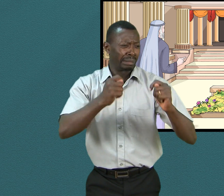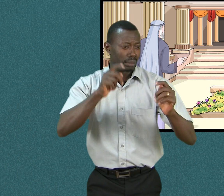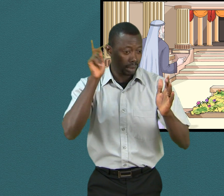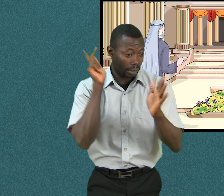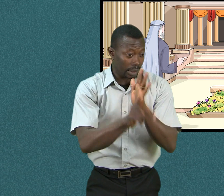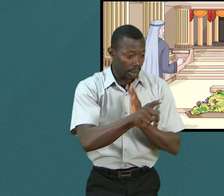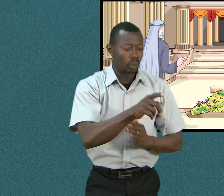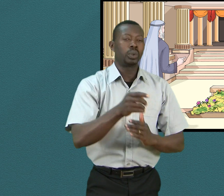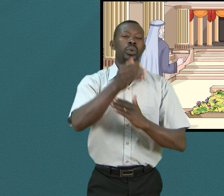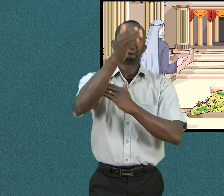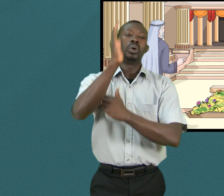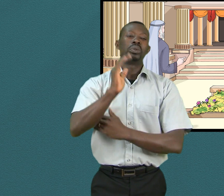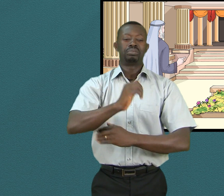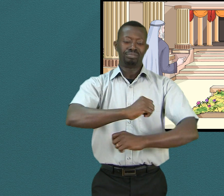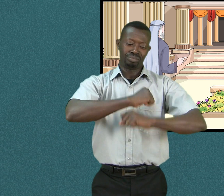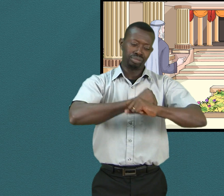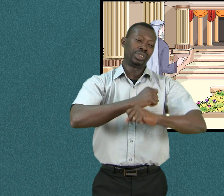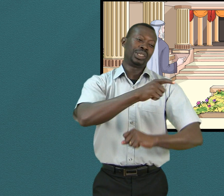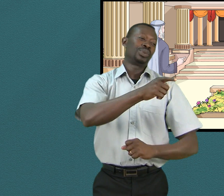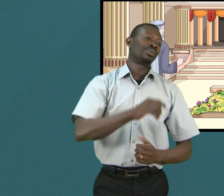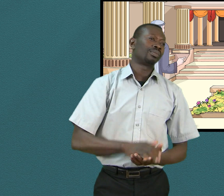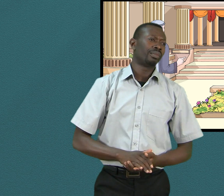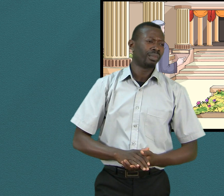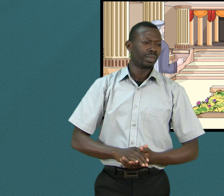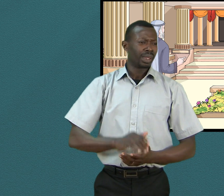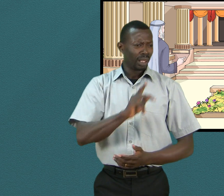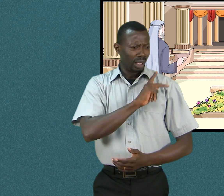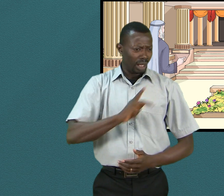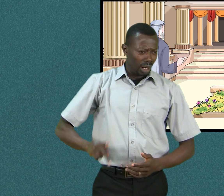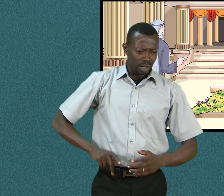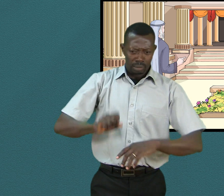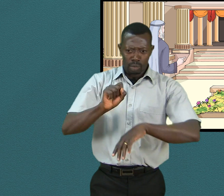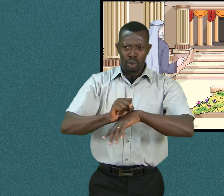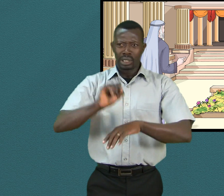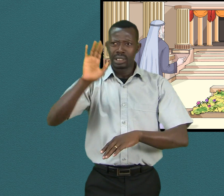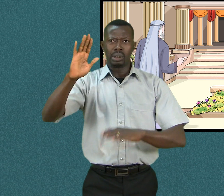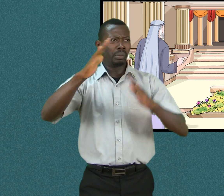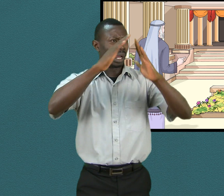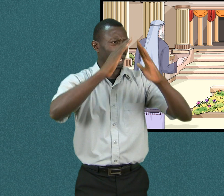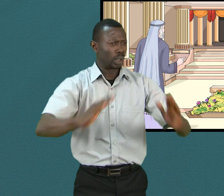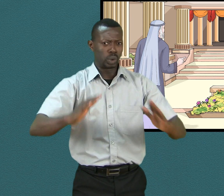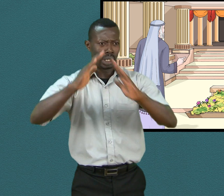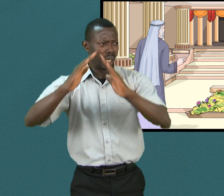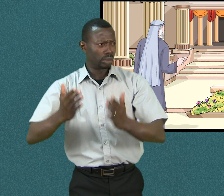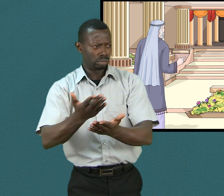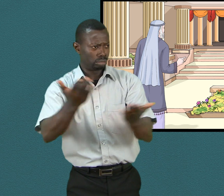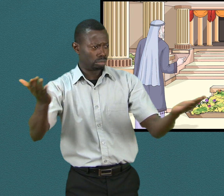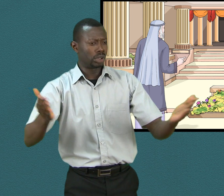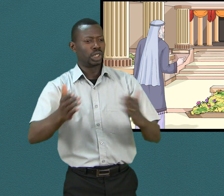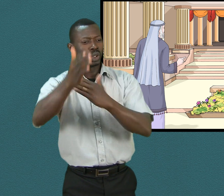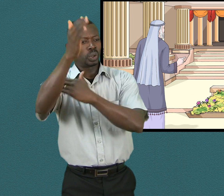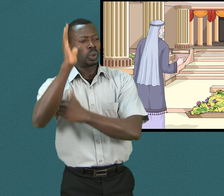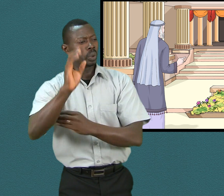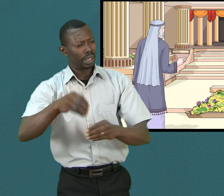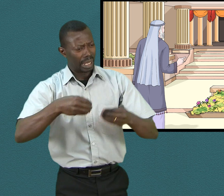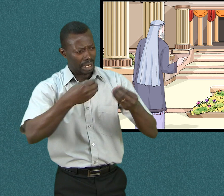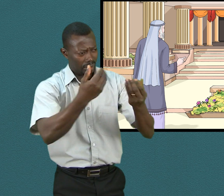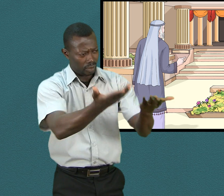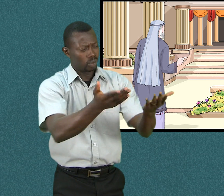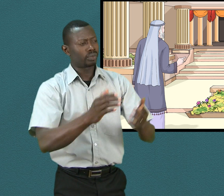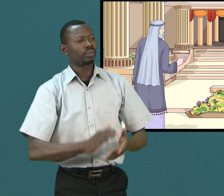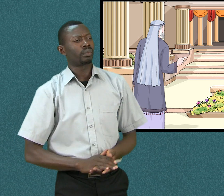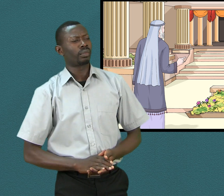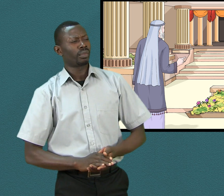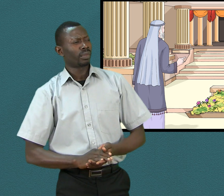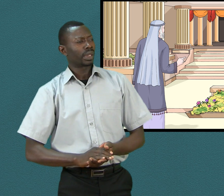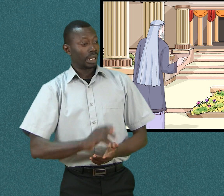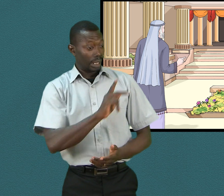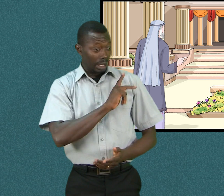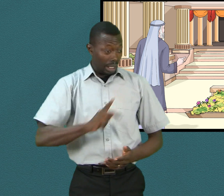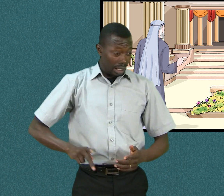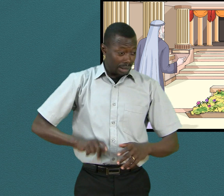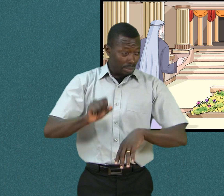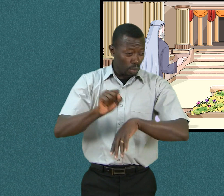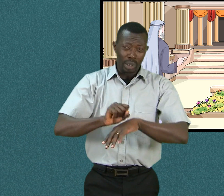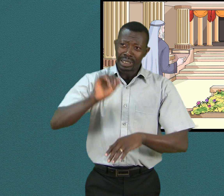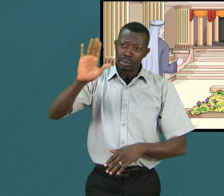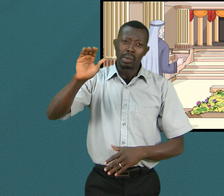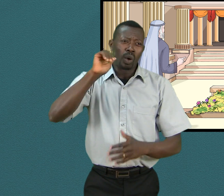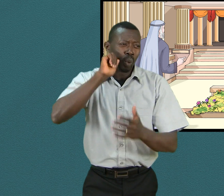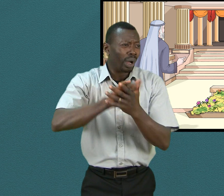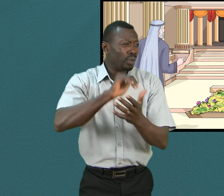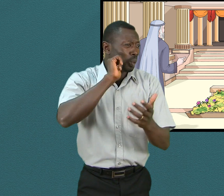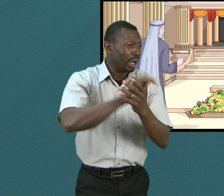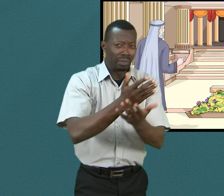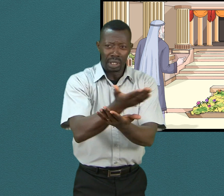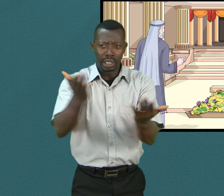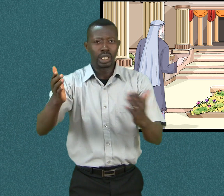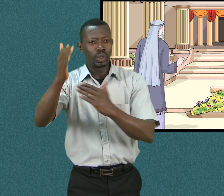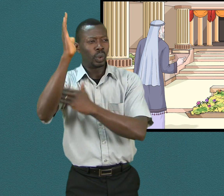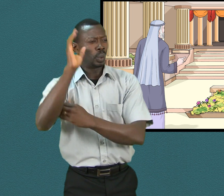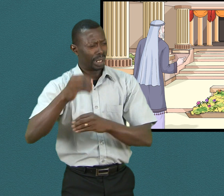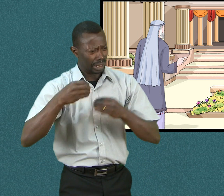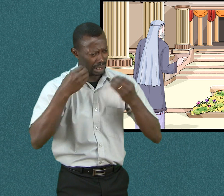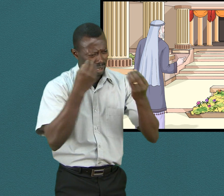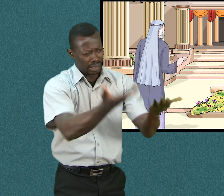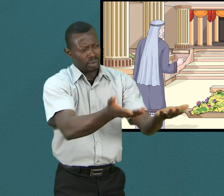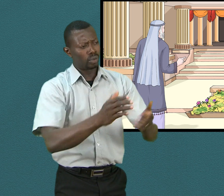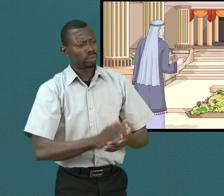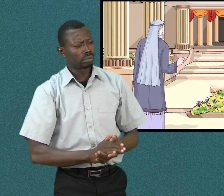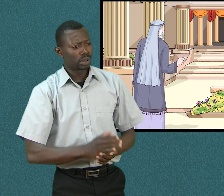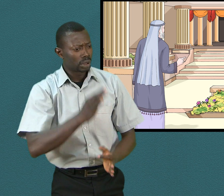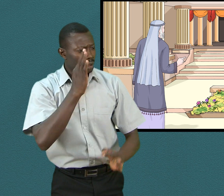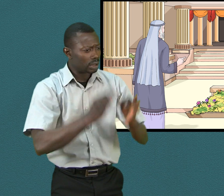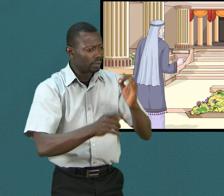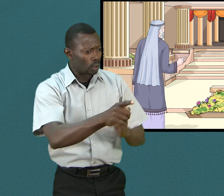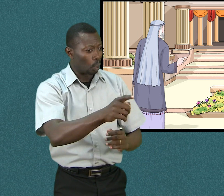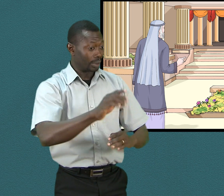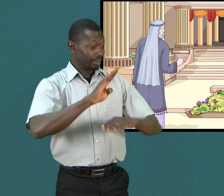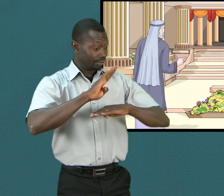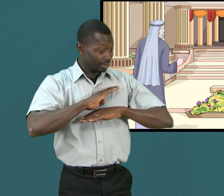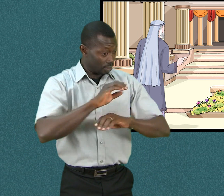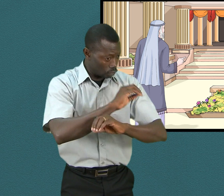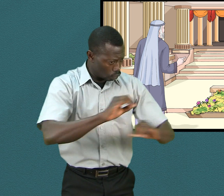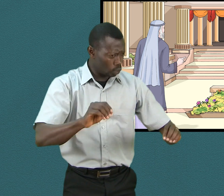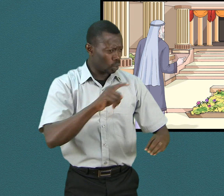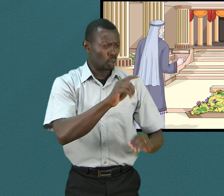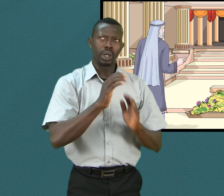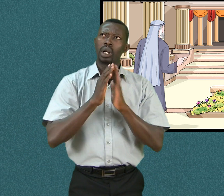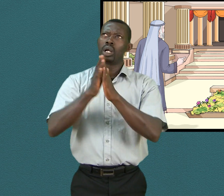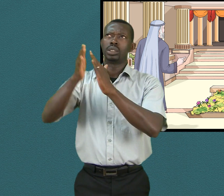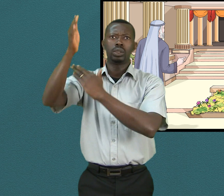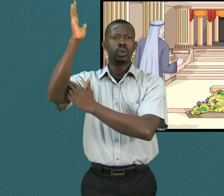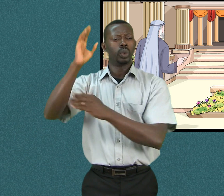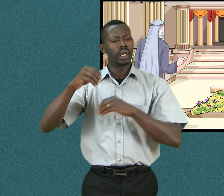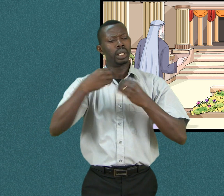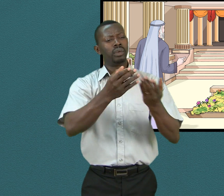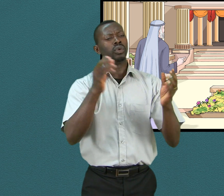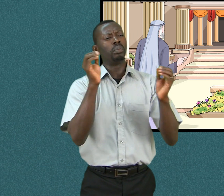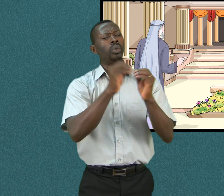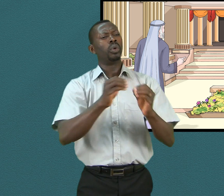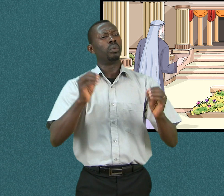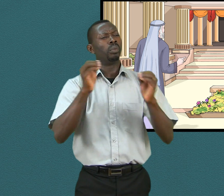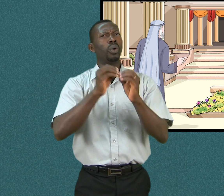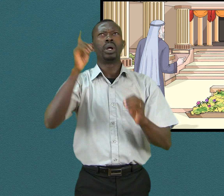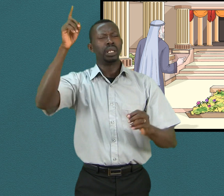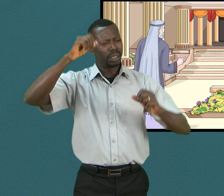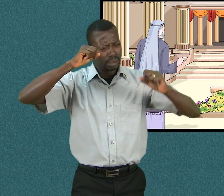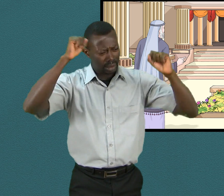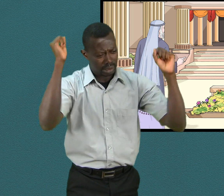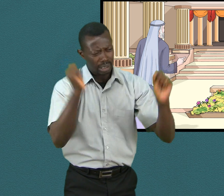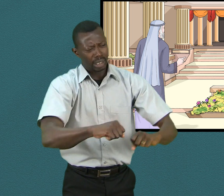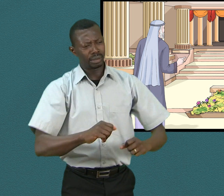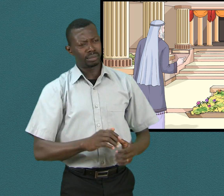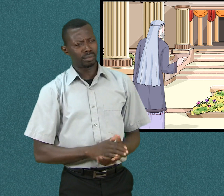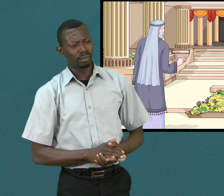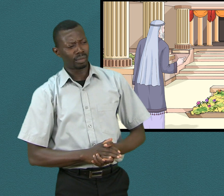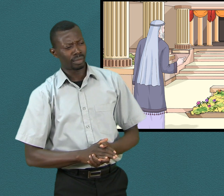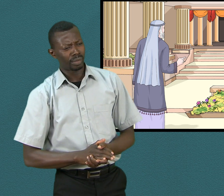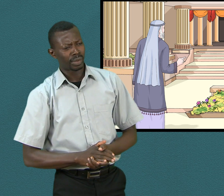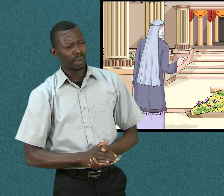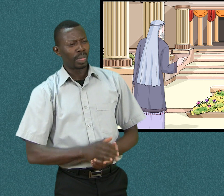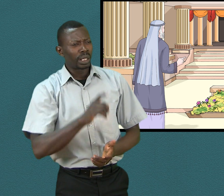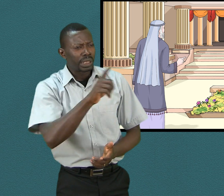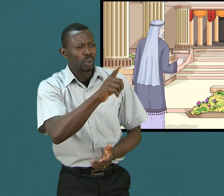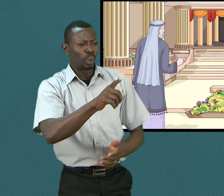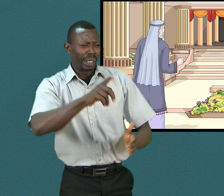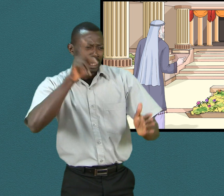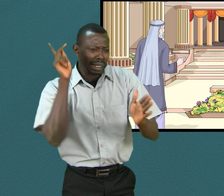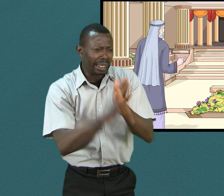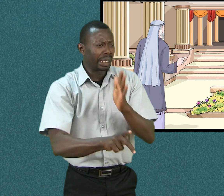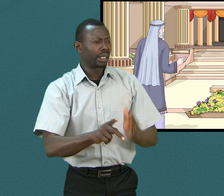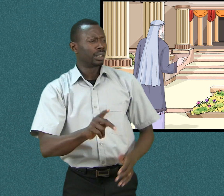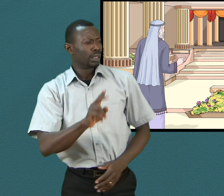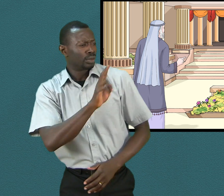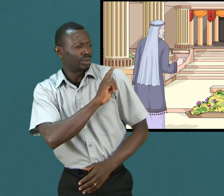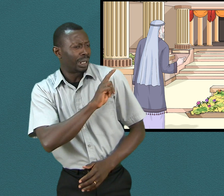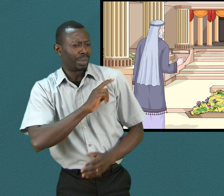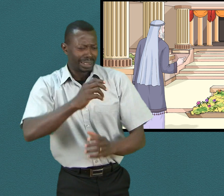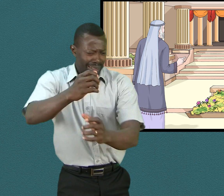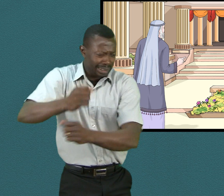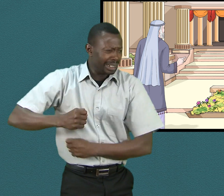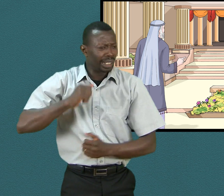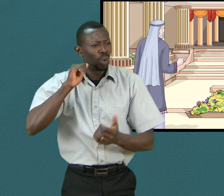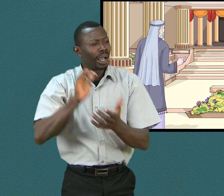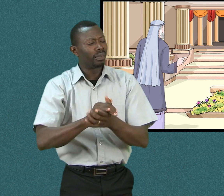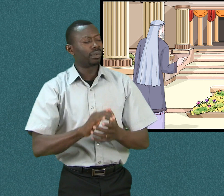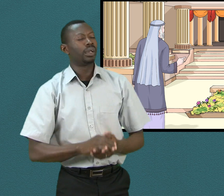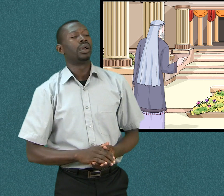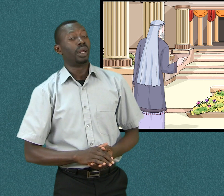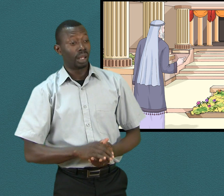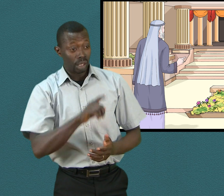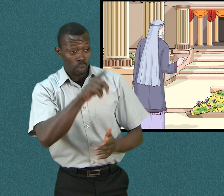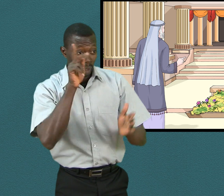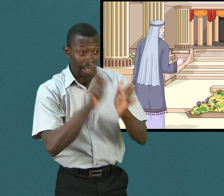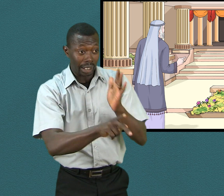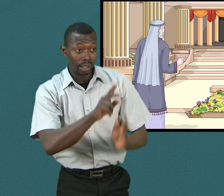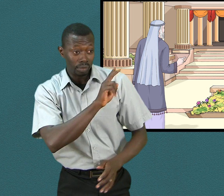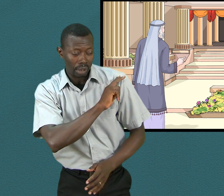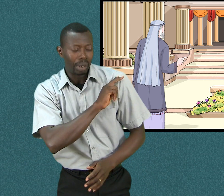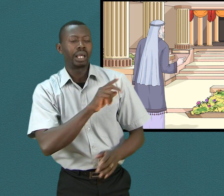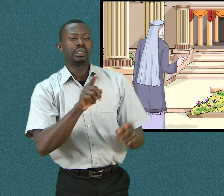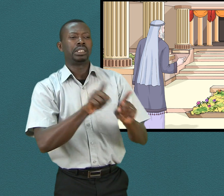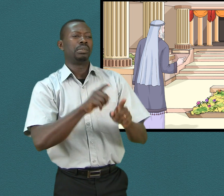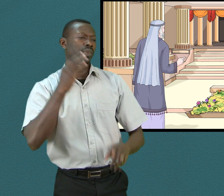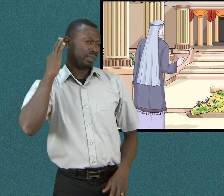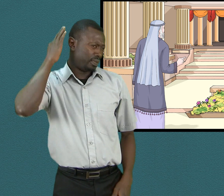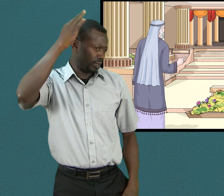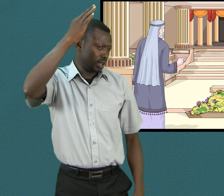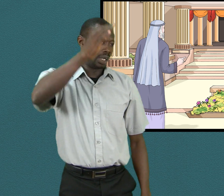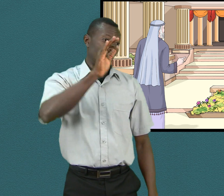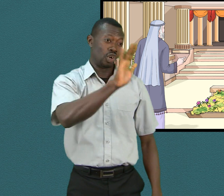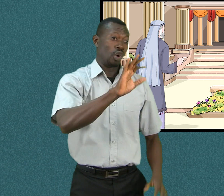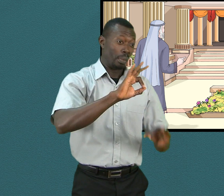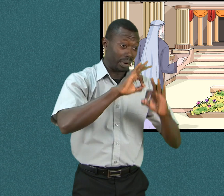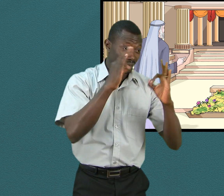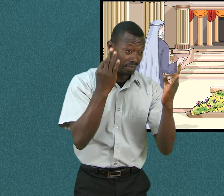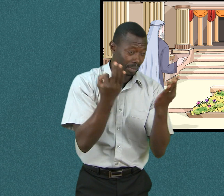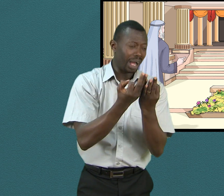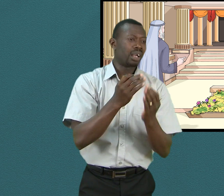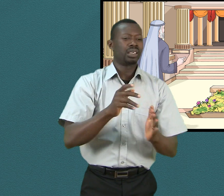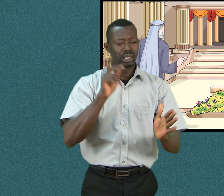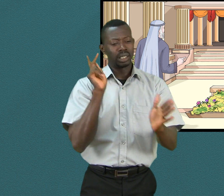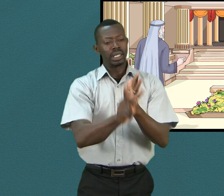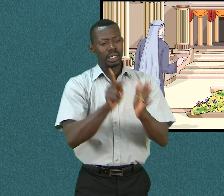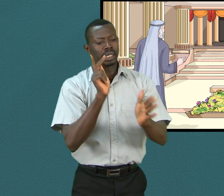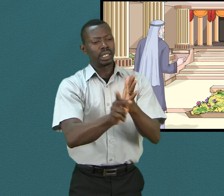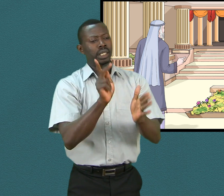Why then have you despised the command of the LORD by doing evil in His sight? You put Uriah the Hittite to the sword and took his wife as your own, for you have slain him with the sword of the Ammonites.